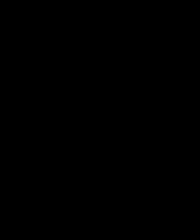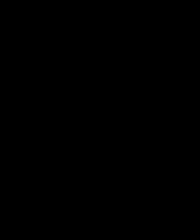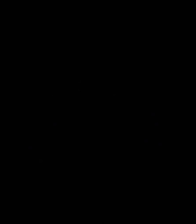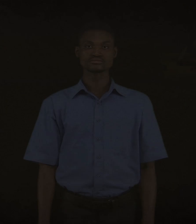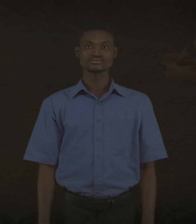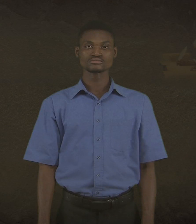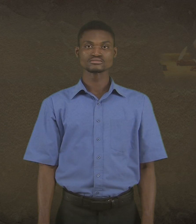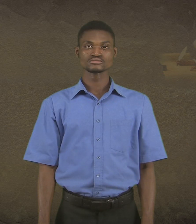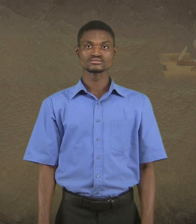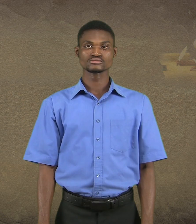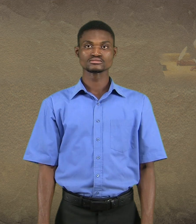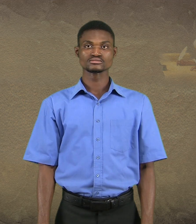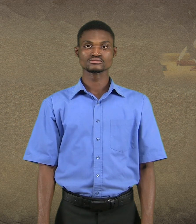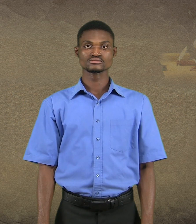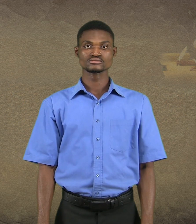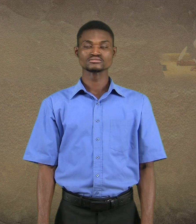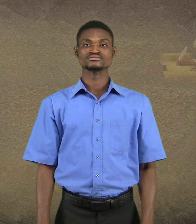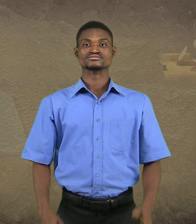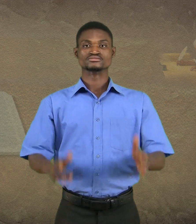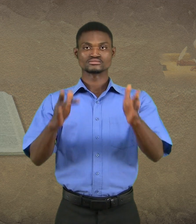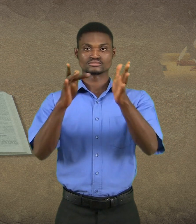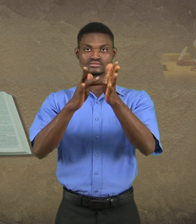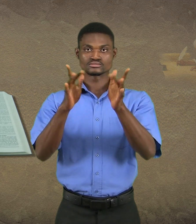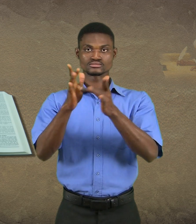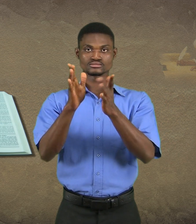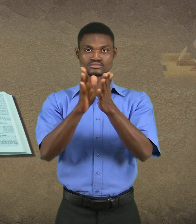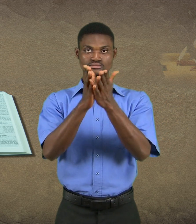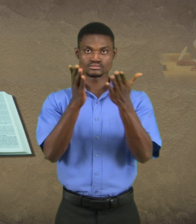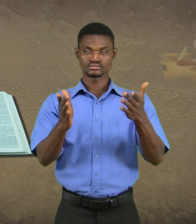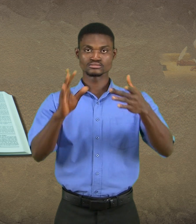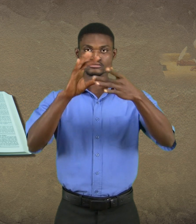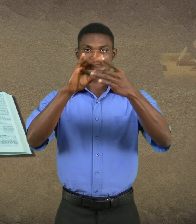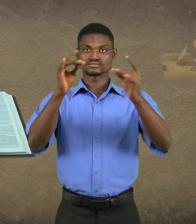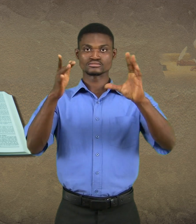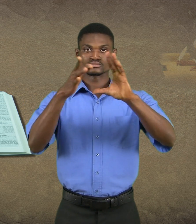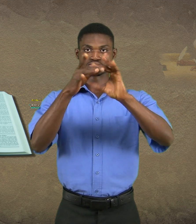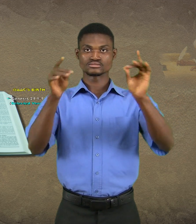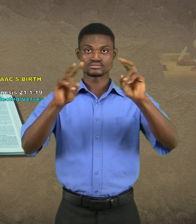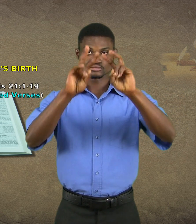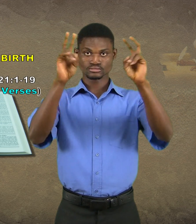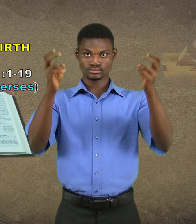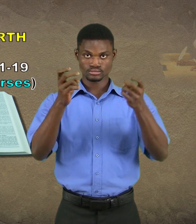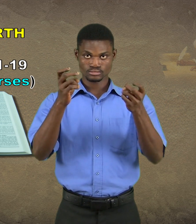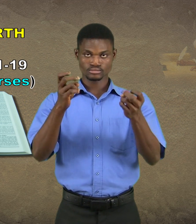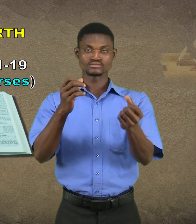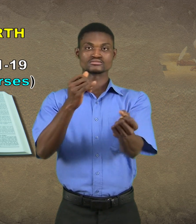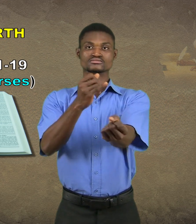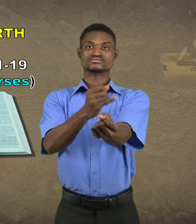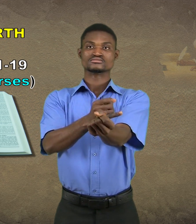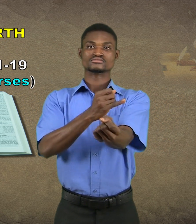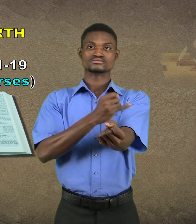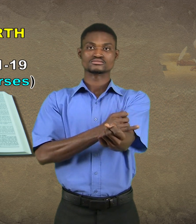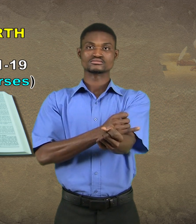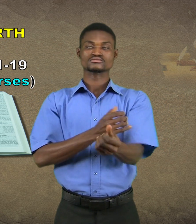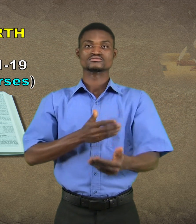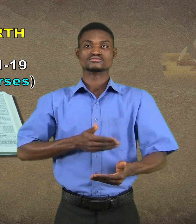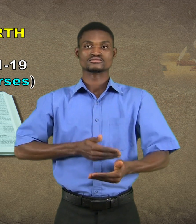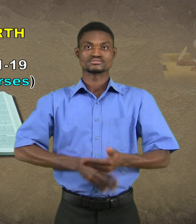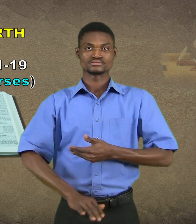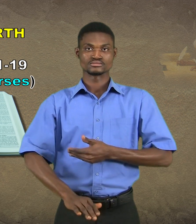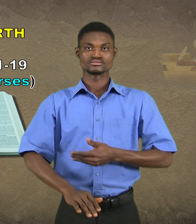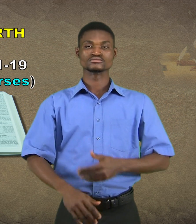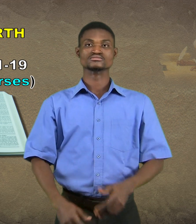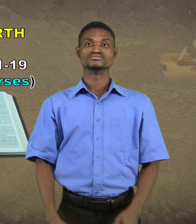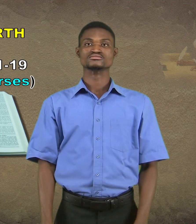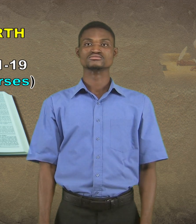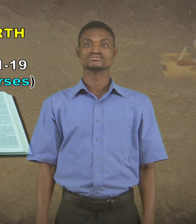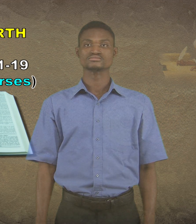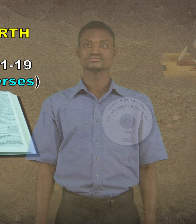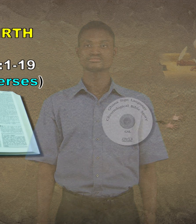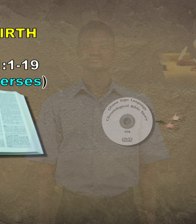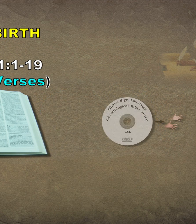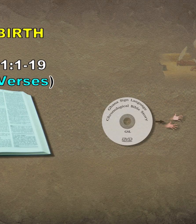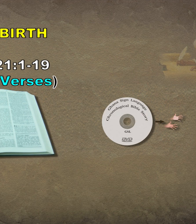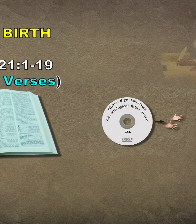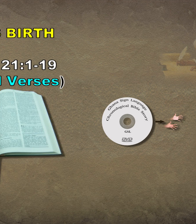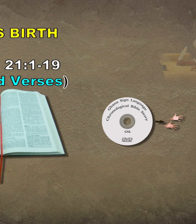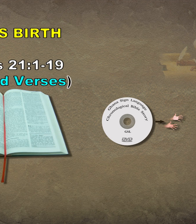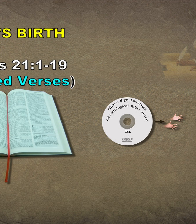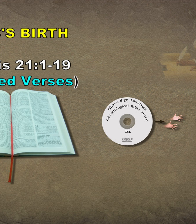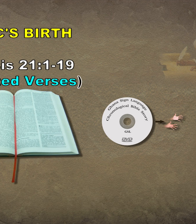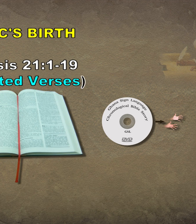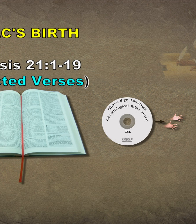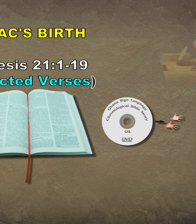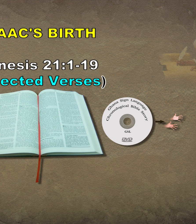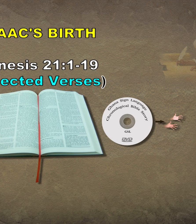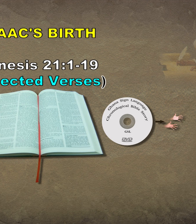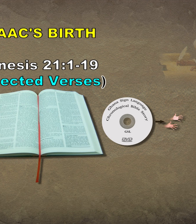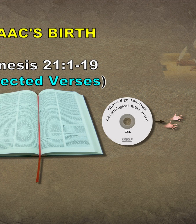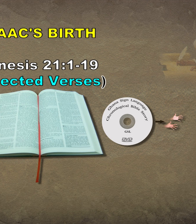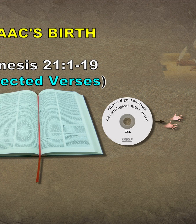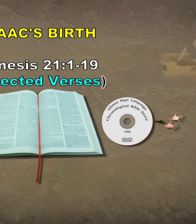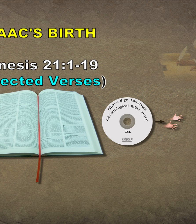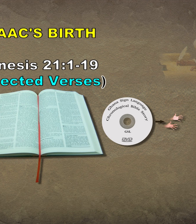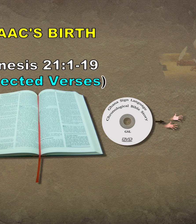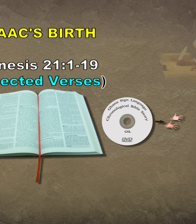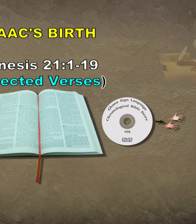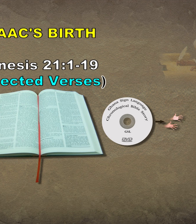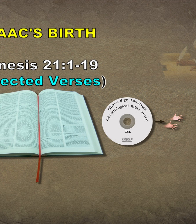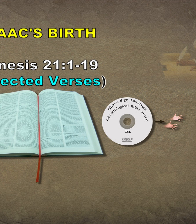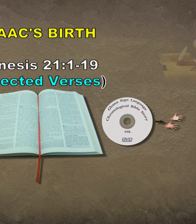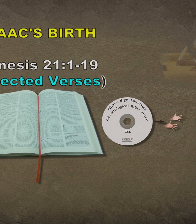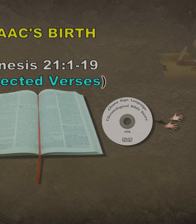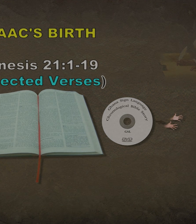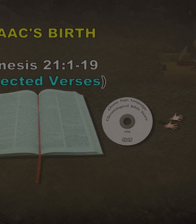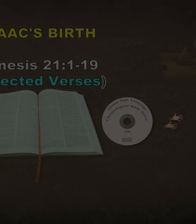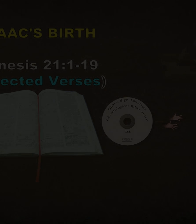Isaac's birth